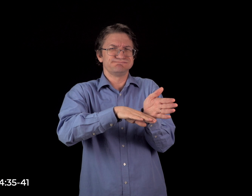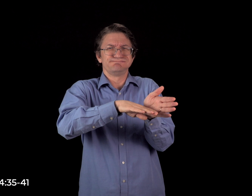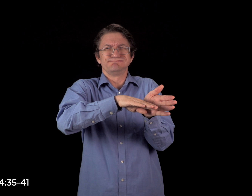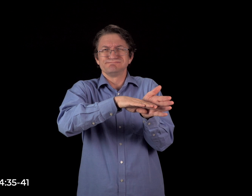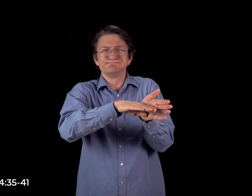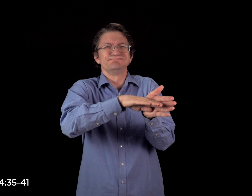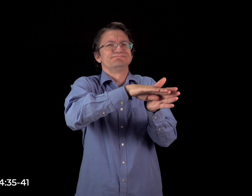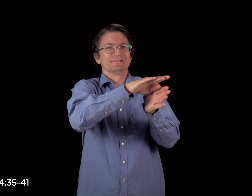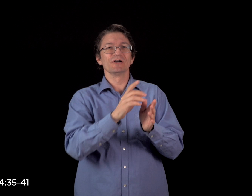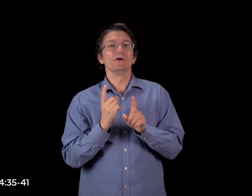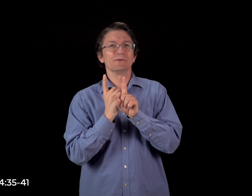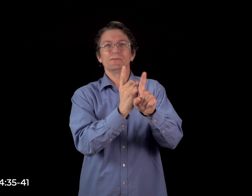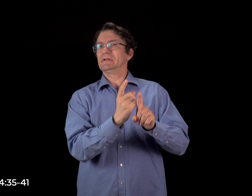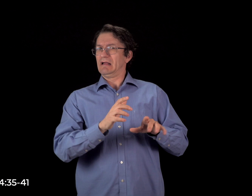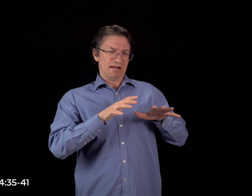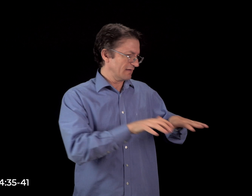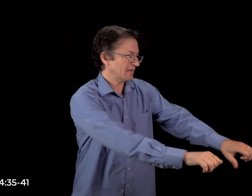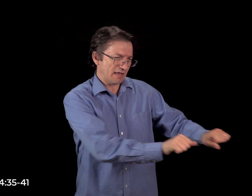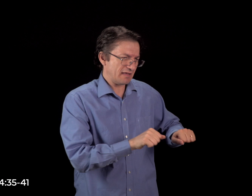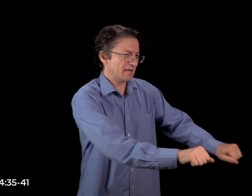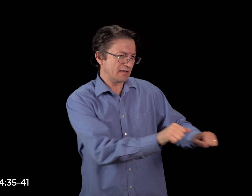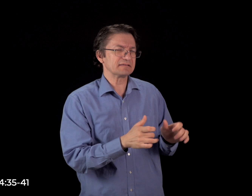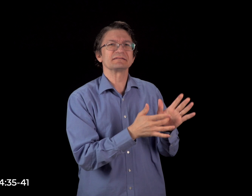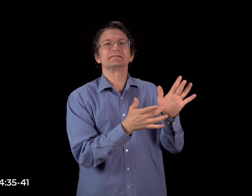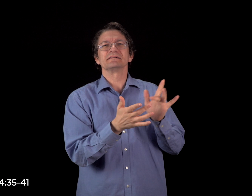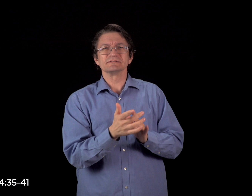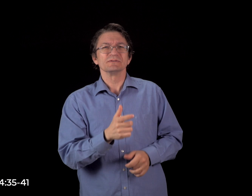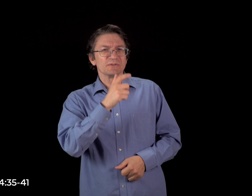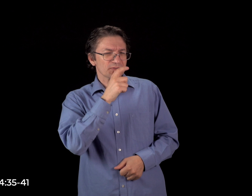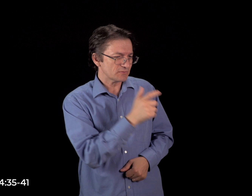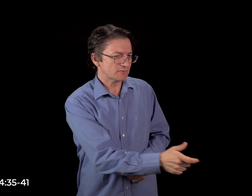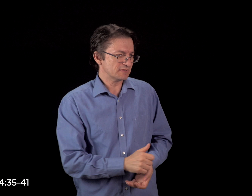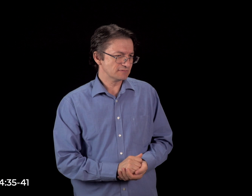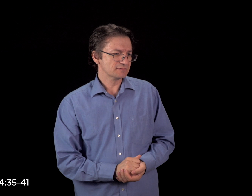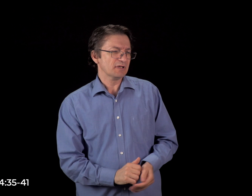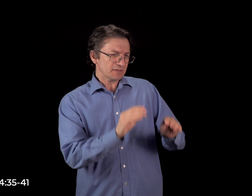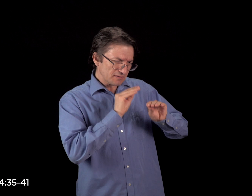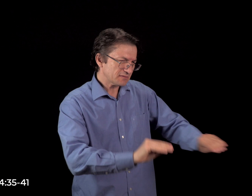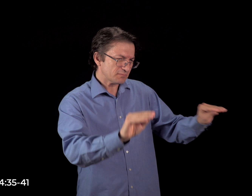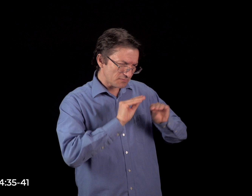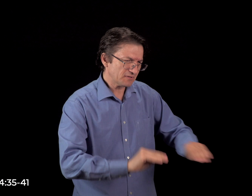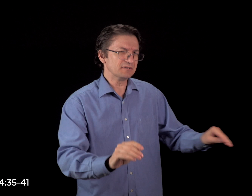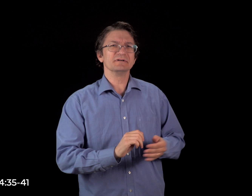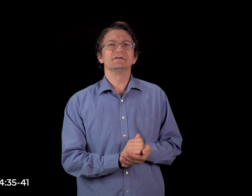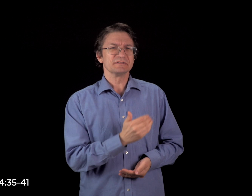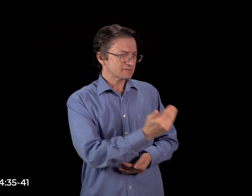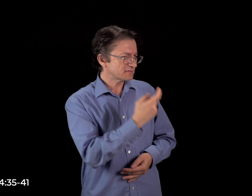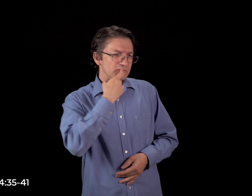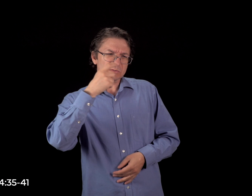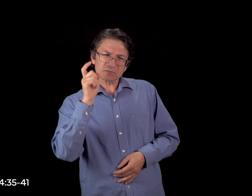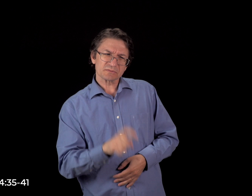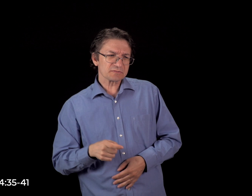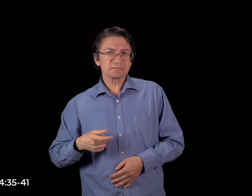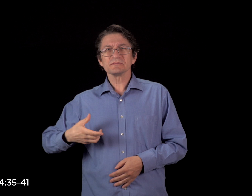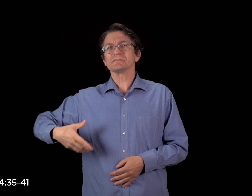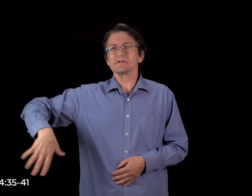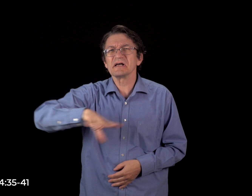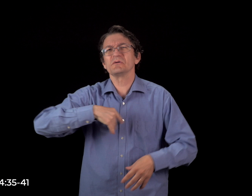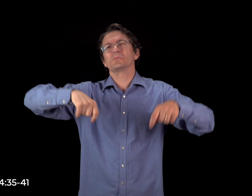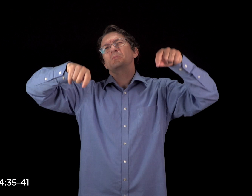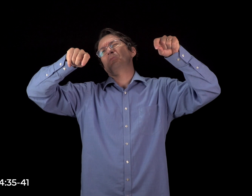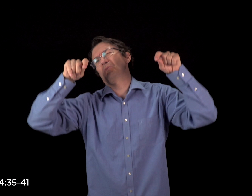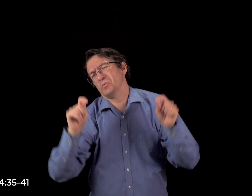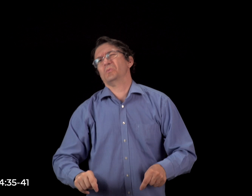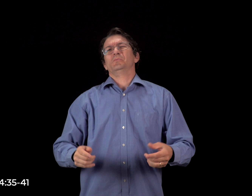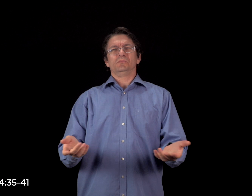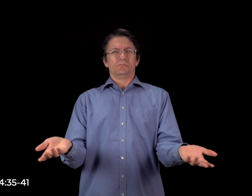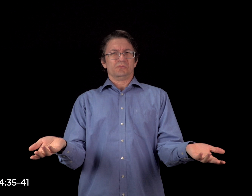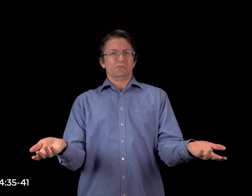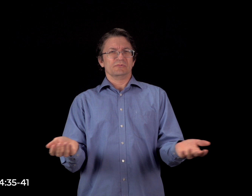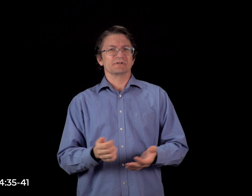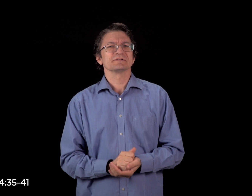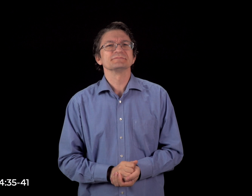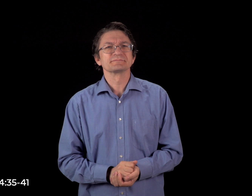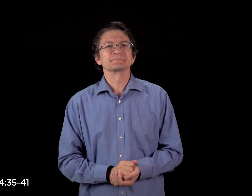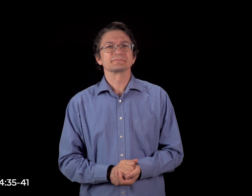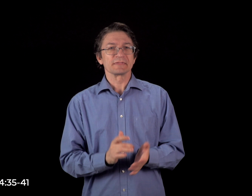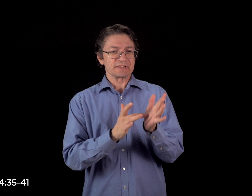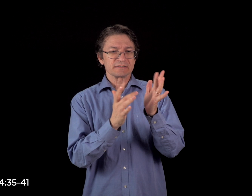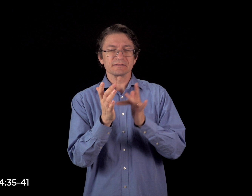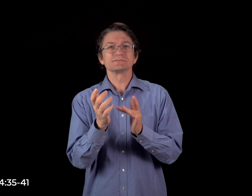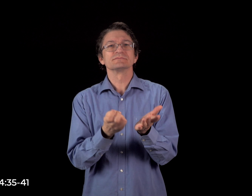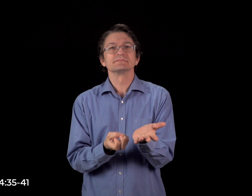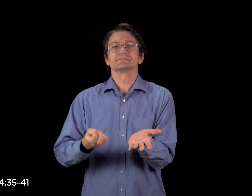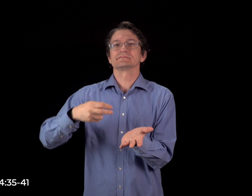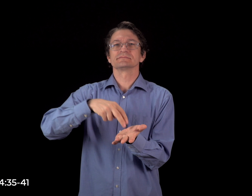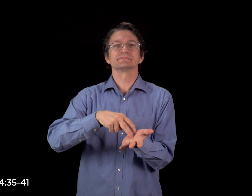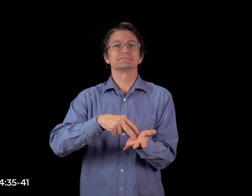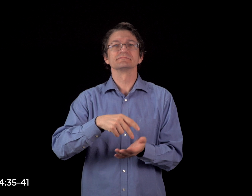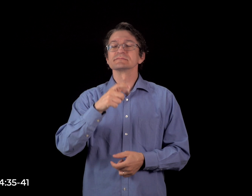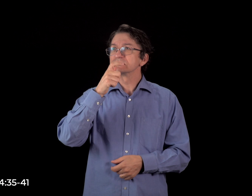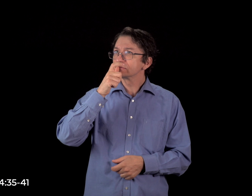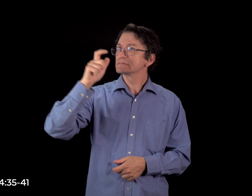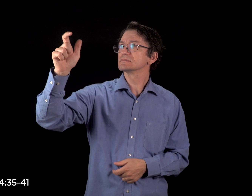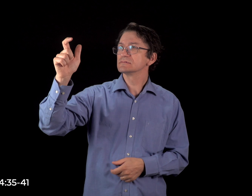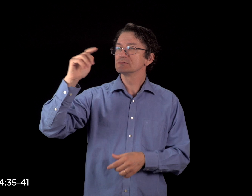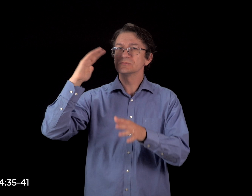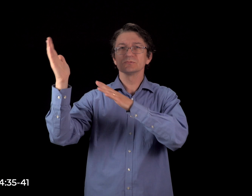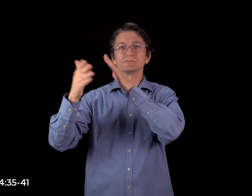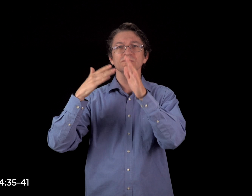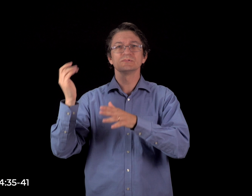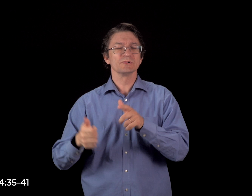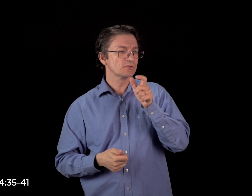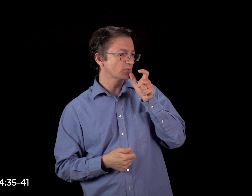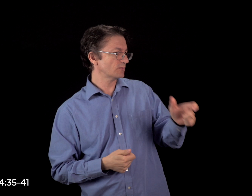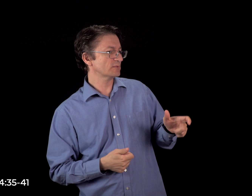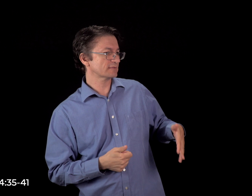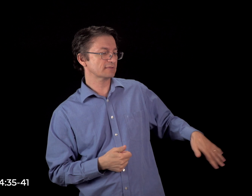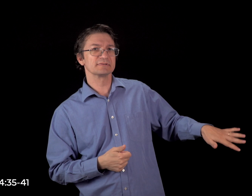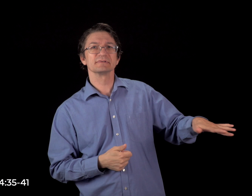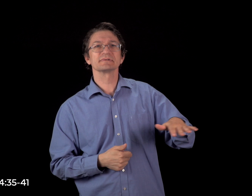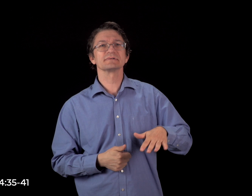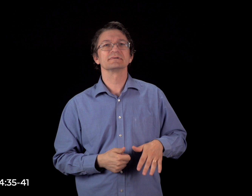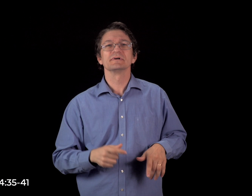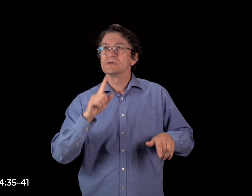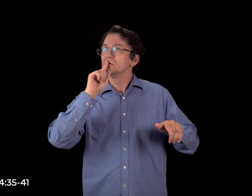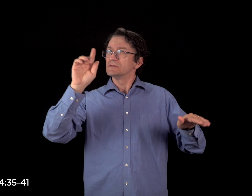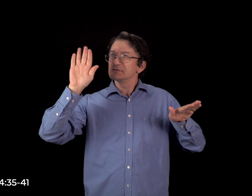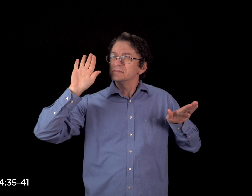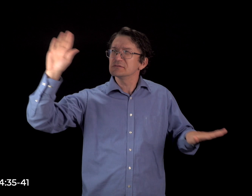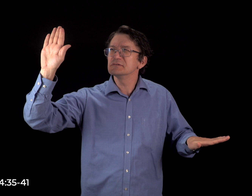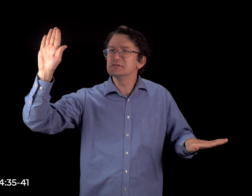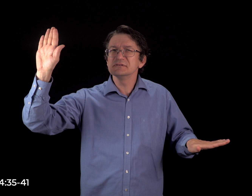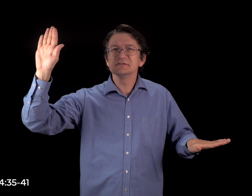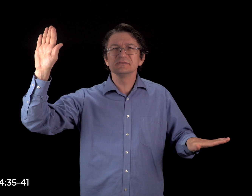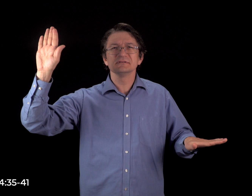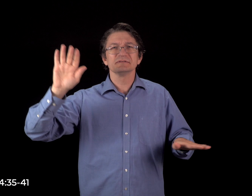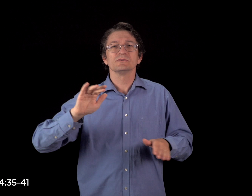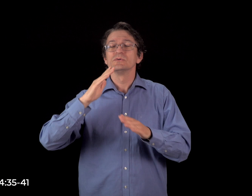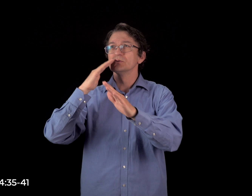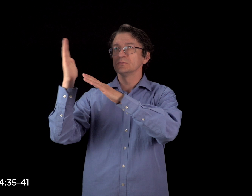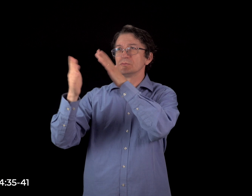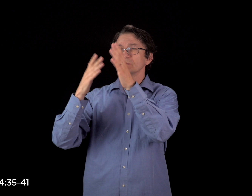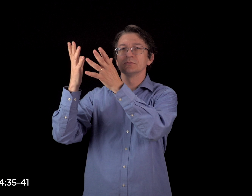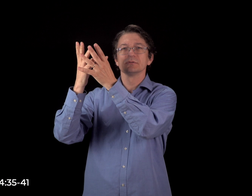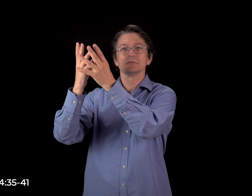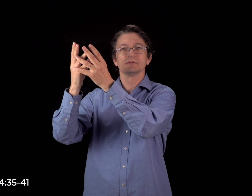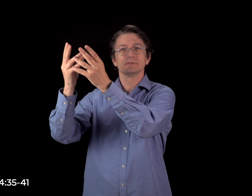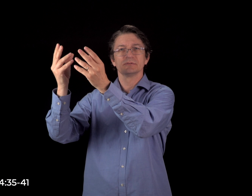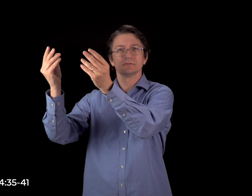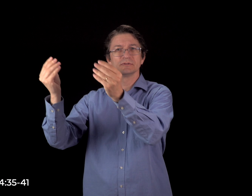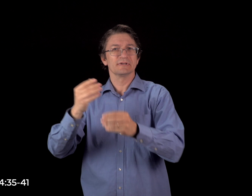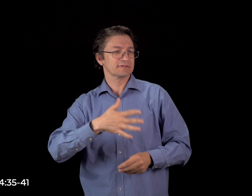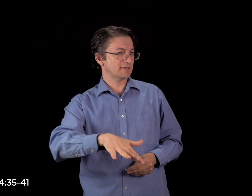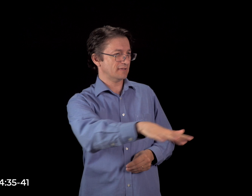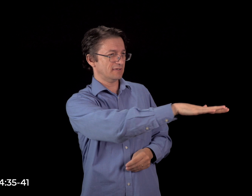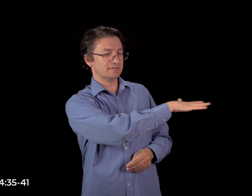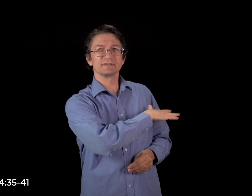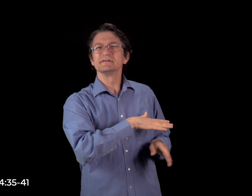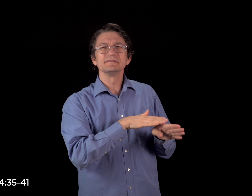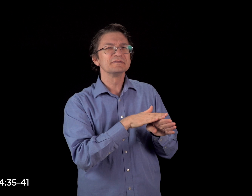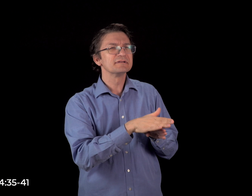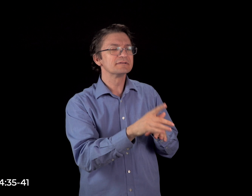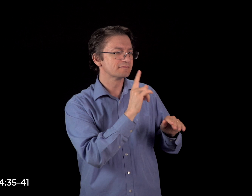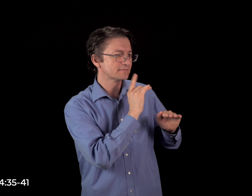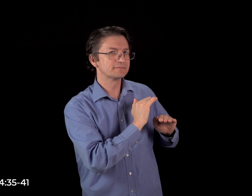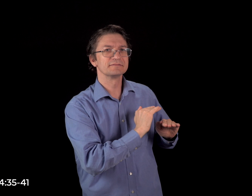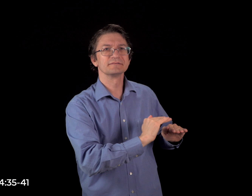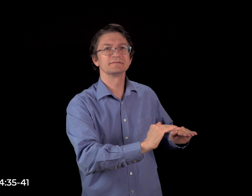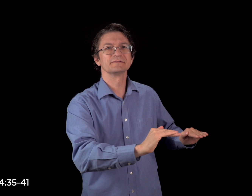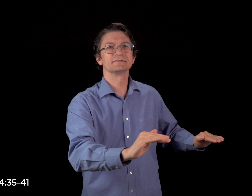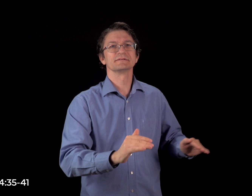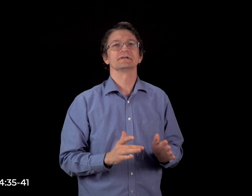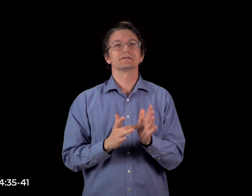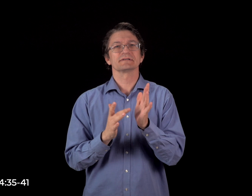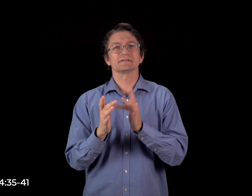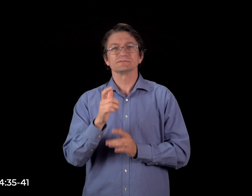So they woke Him and said, “Teacher, don’t You care that we are perishing?” Then Jesus got up and rebuked the wind and the sea. “Silence!” He commanded.